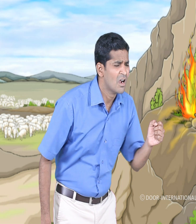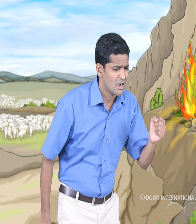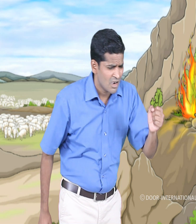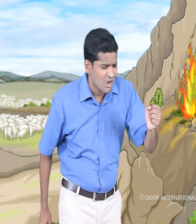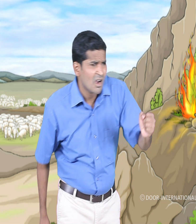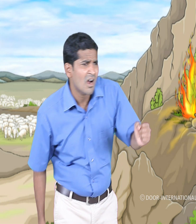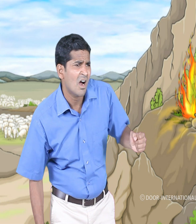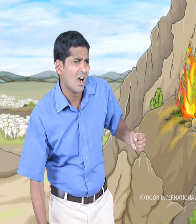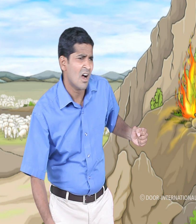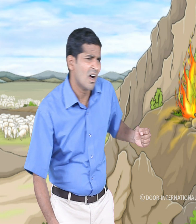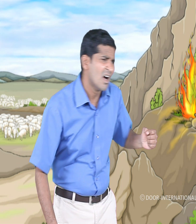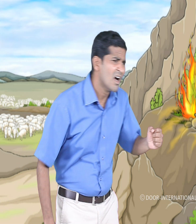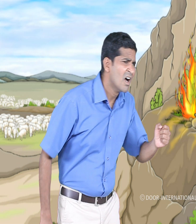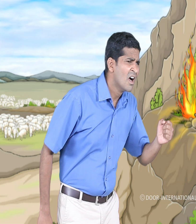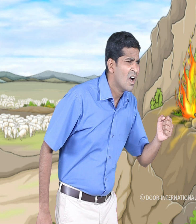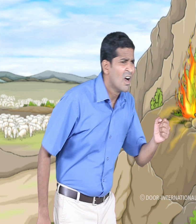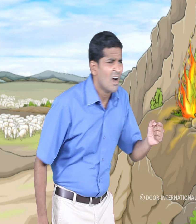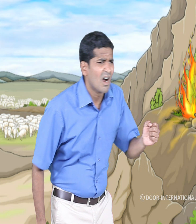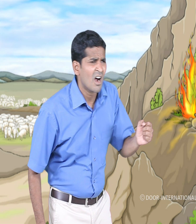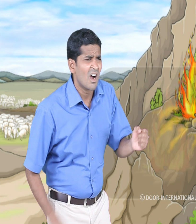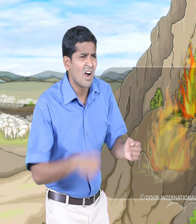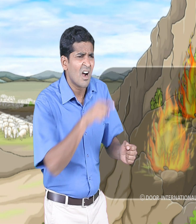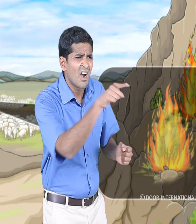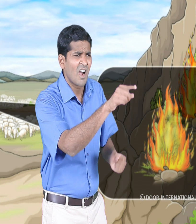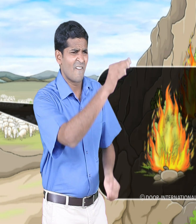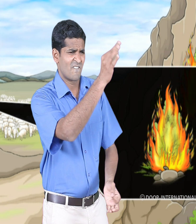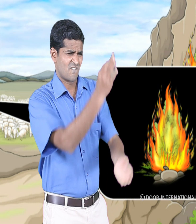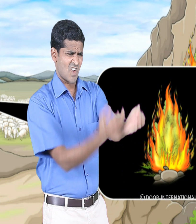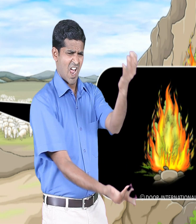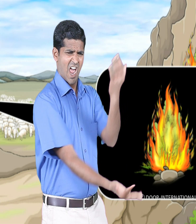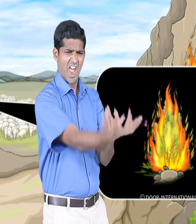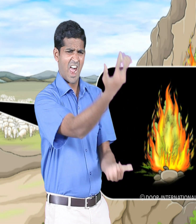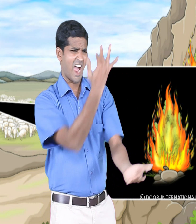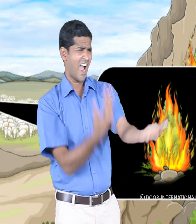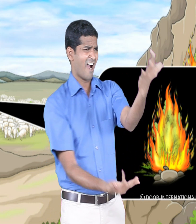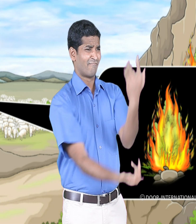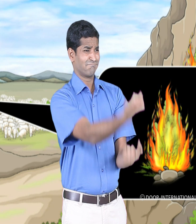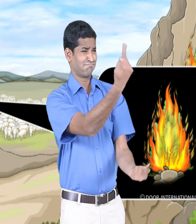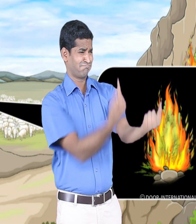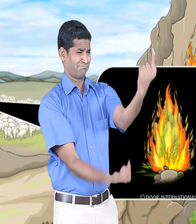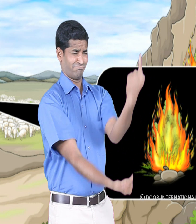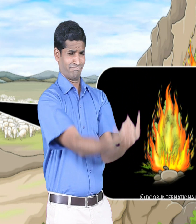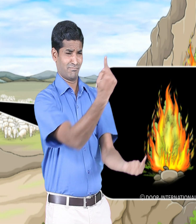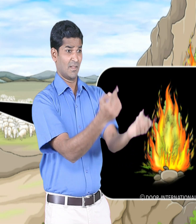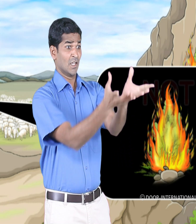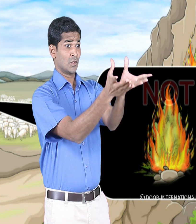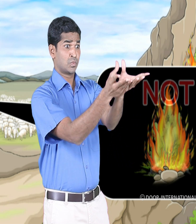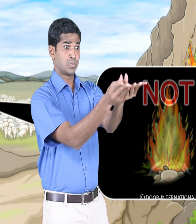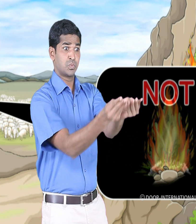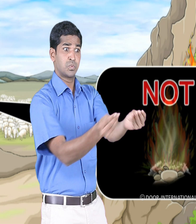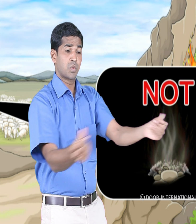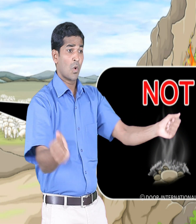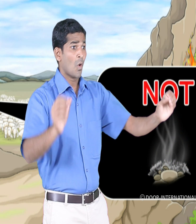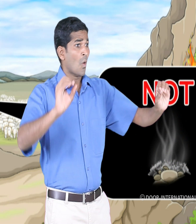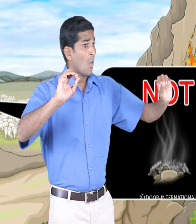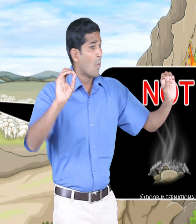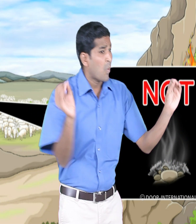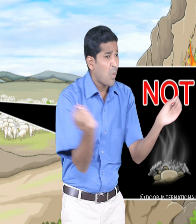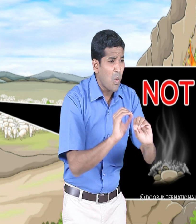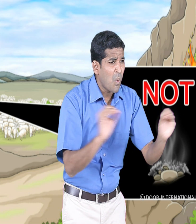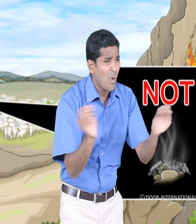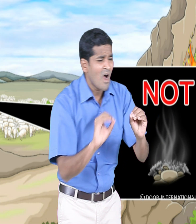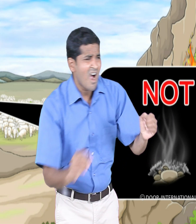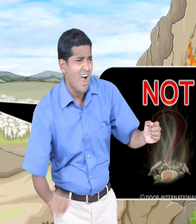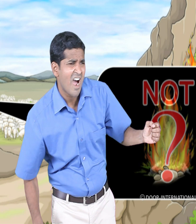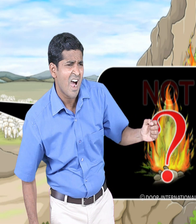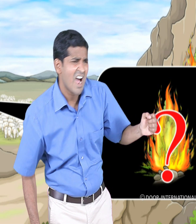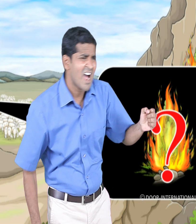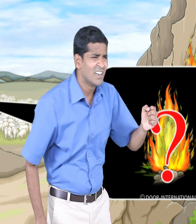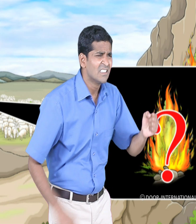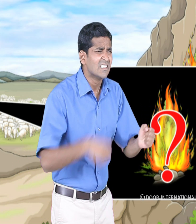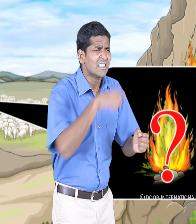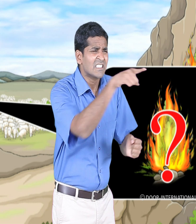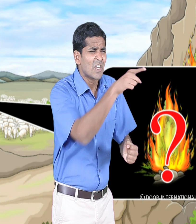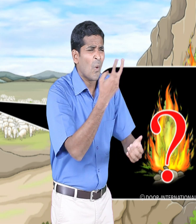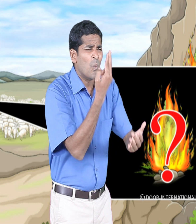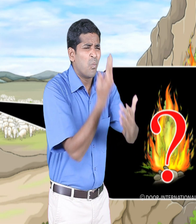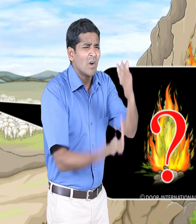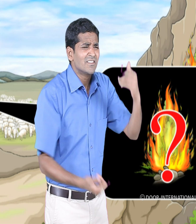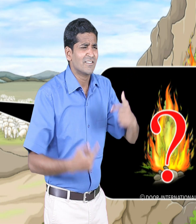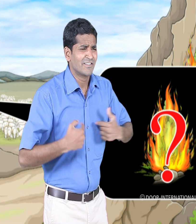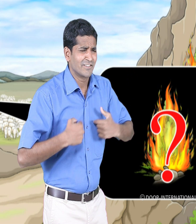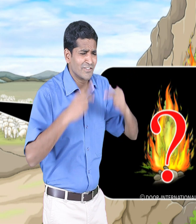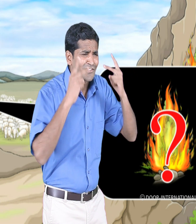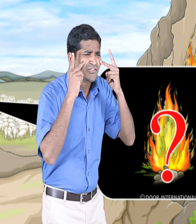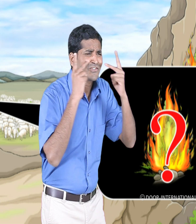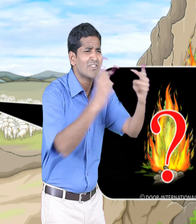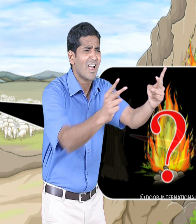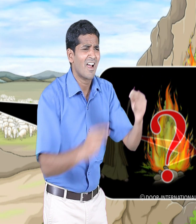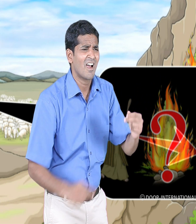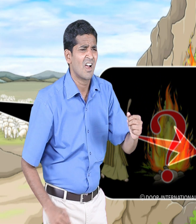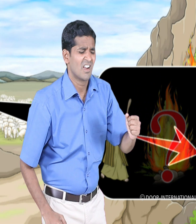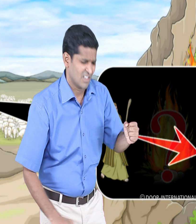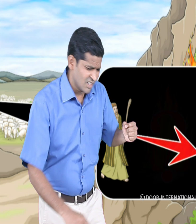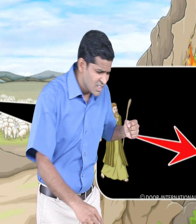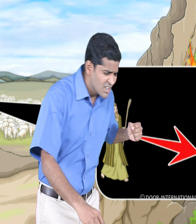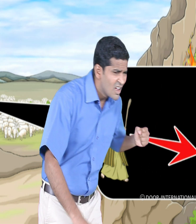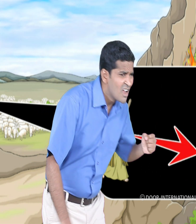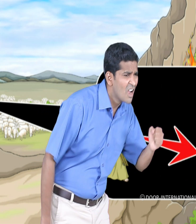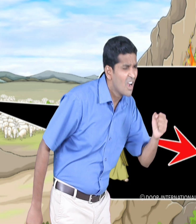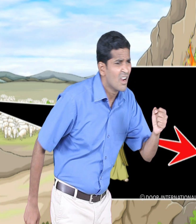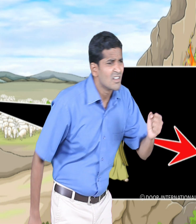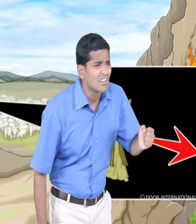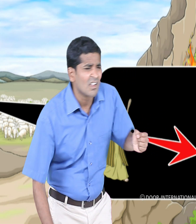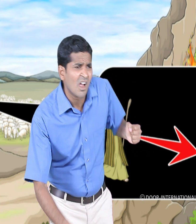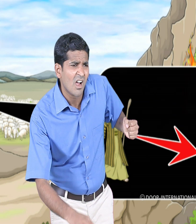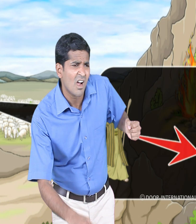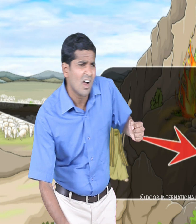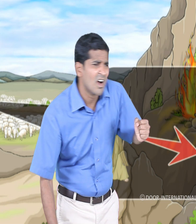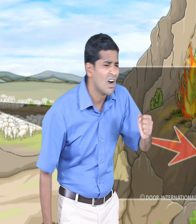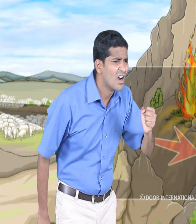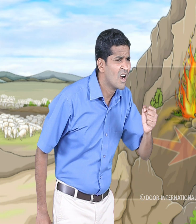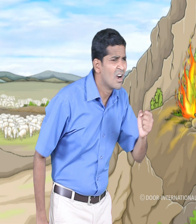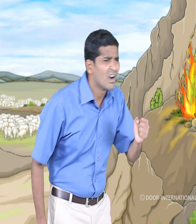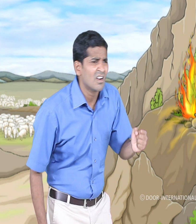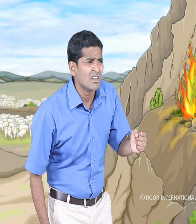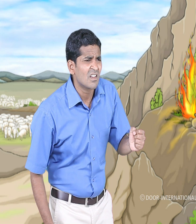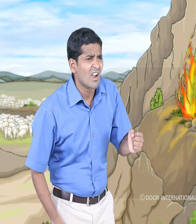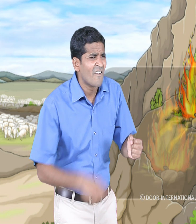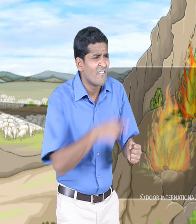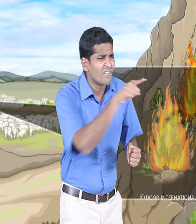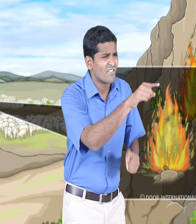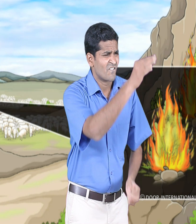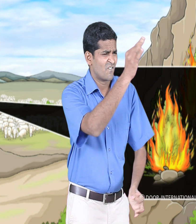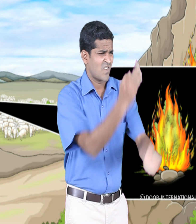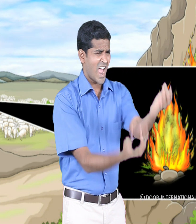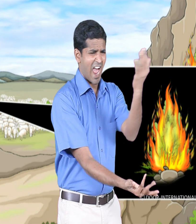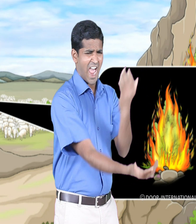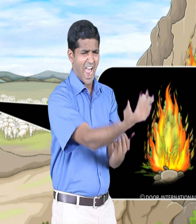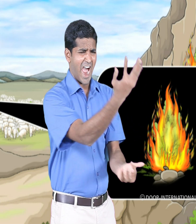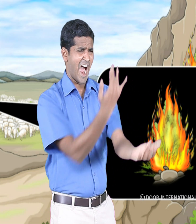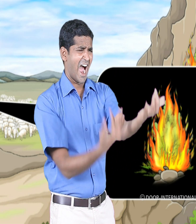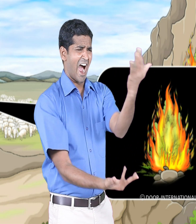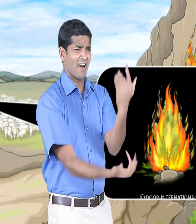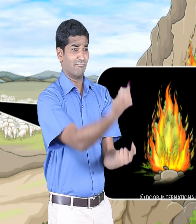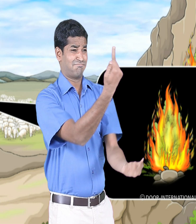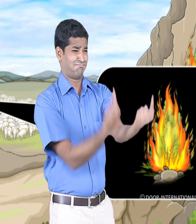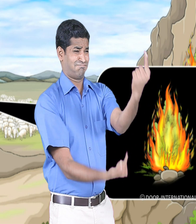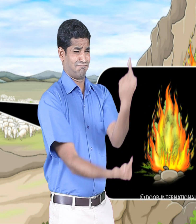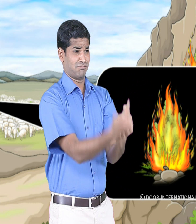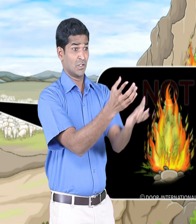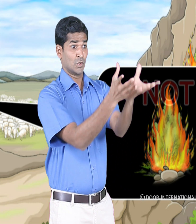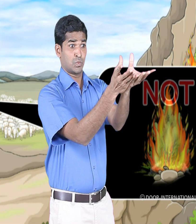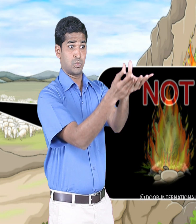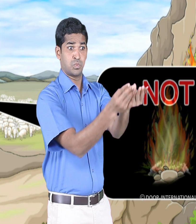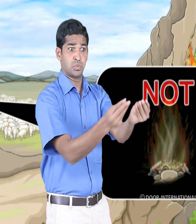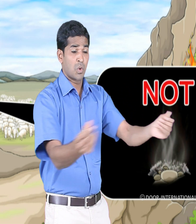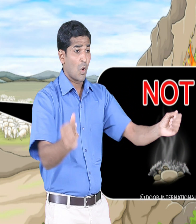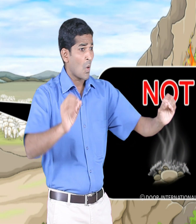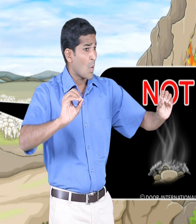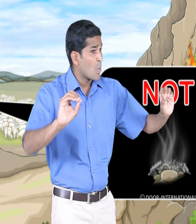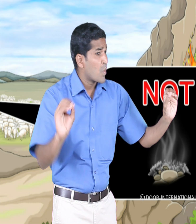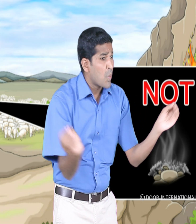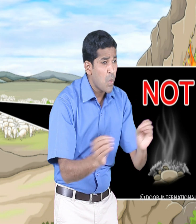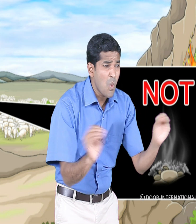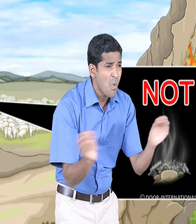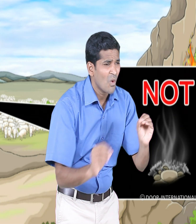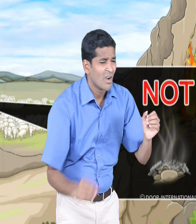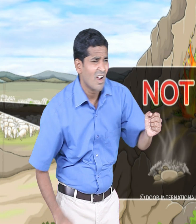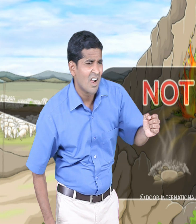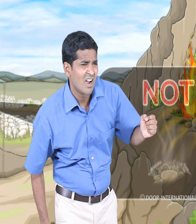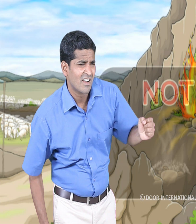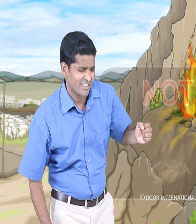Moses saw the bush ablaze with fire, but it was not consumed. So Moses thought, “I must go over and see this marvelous sight.